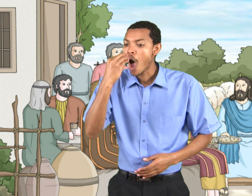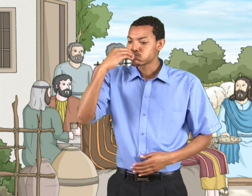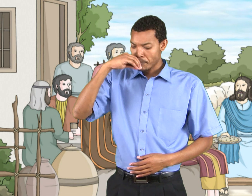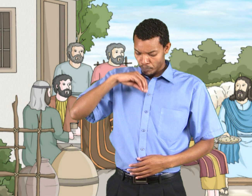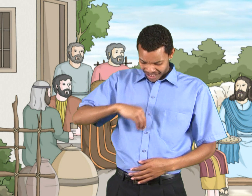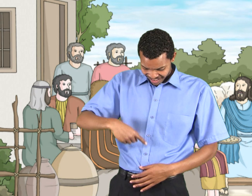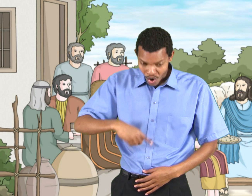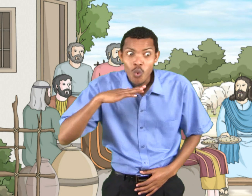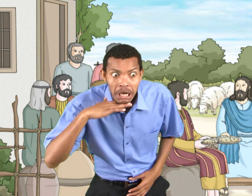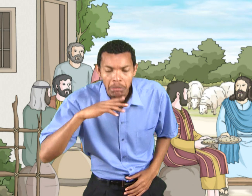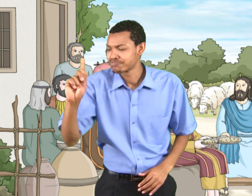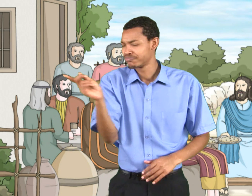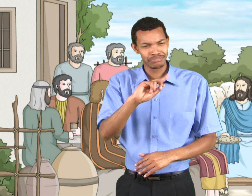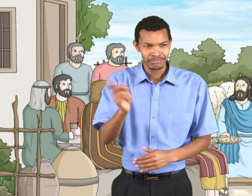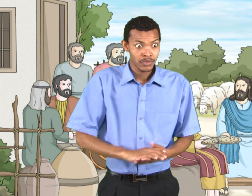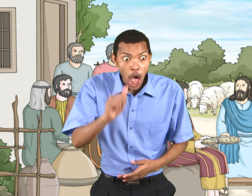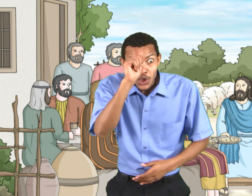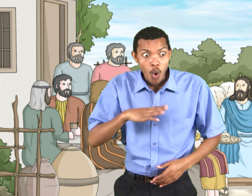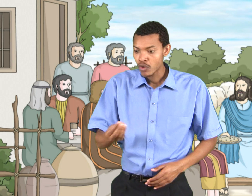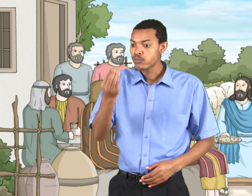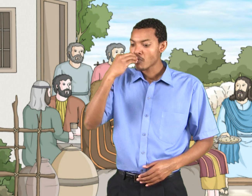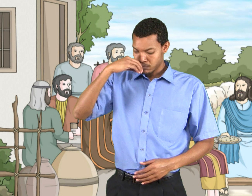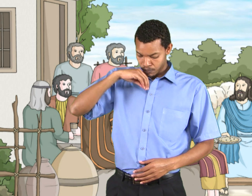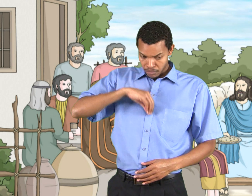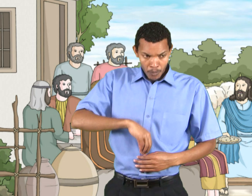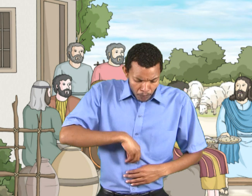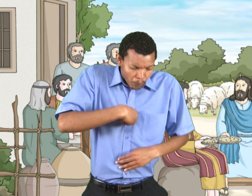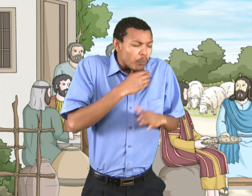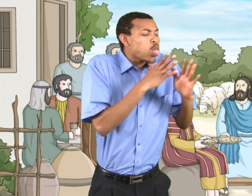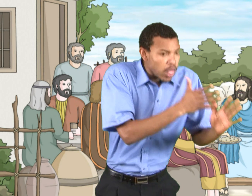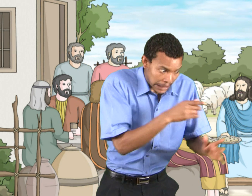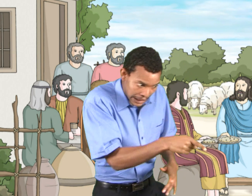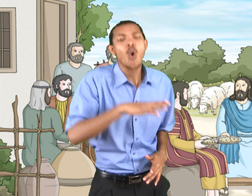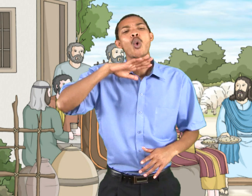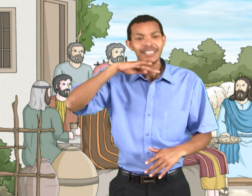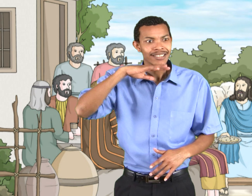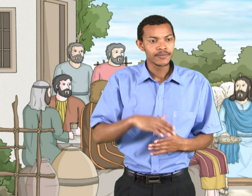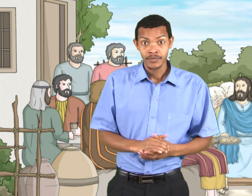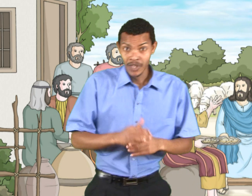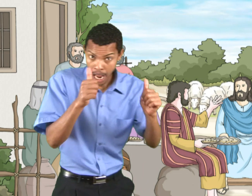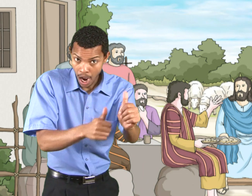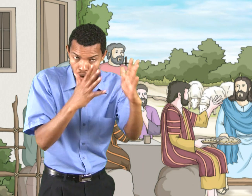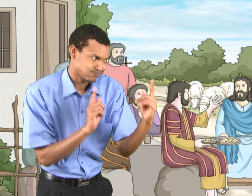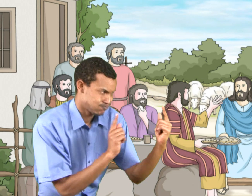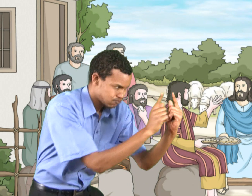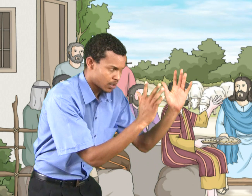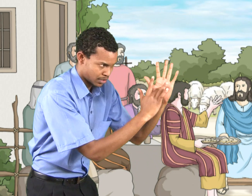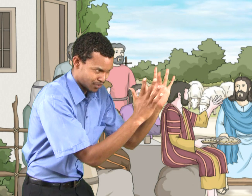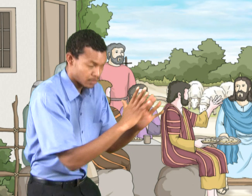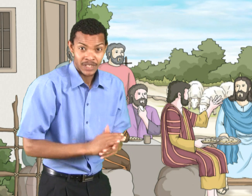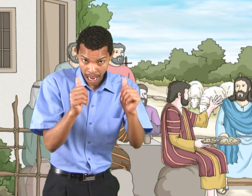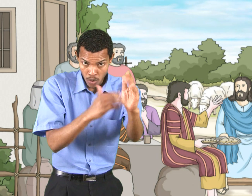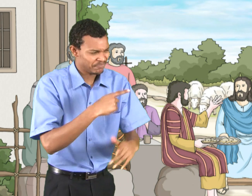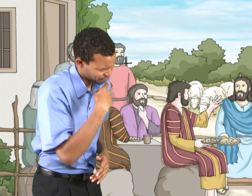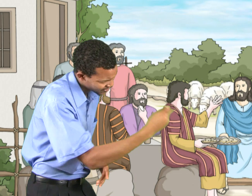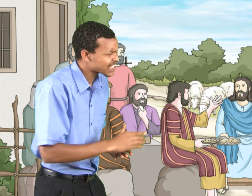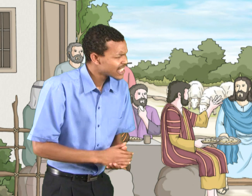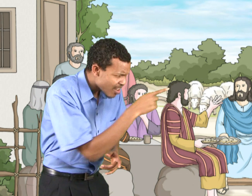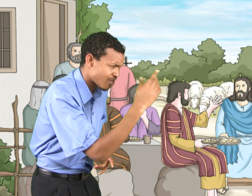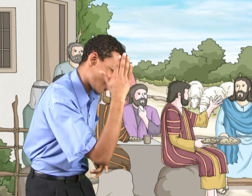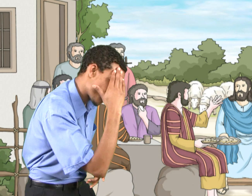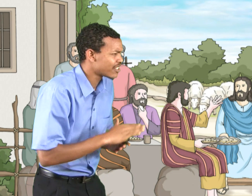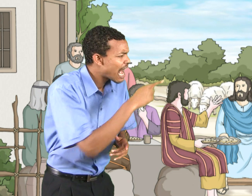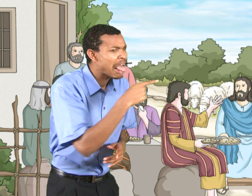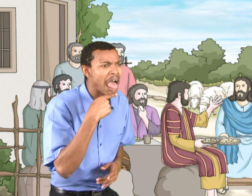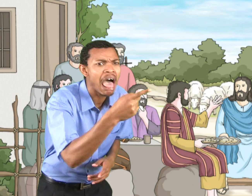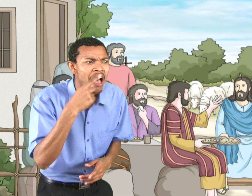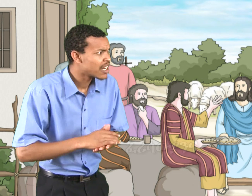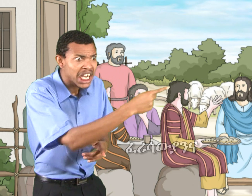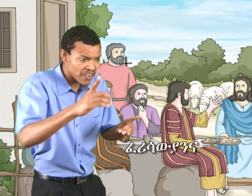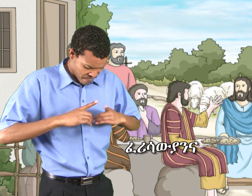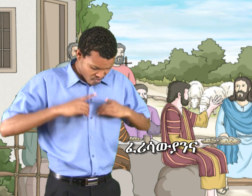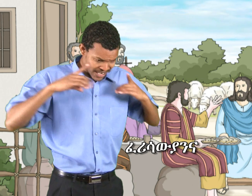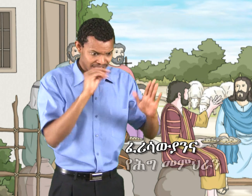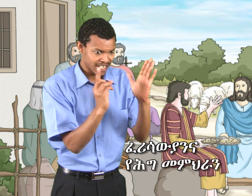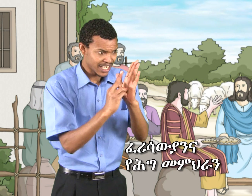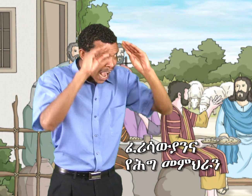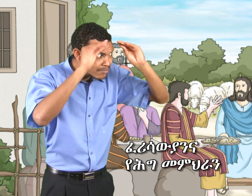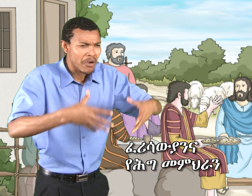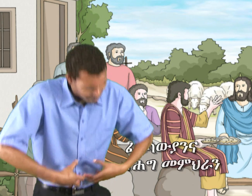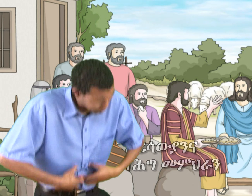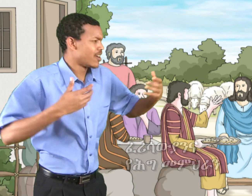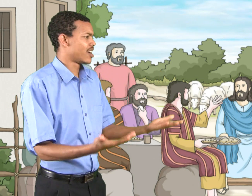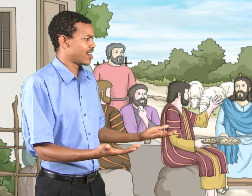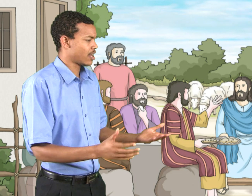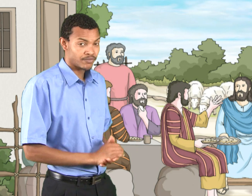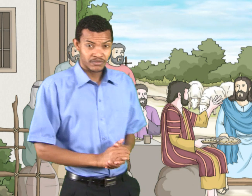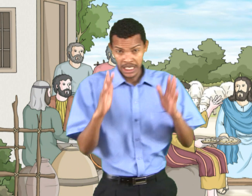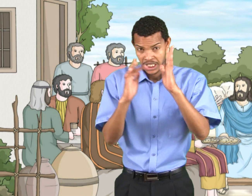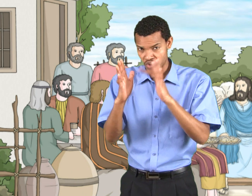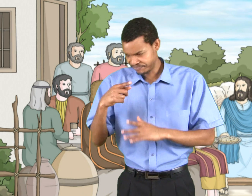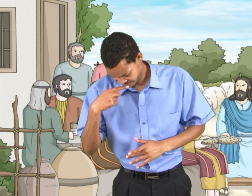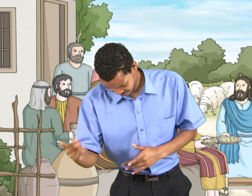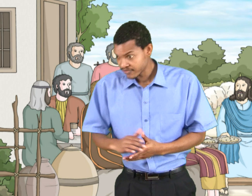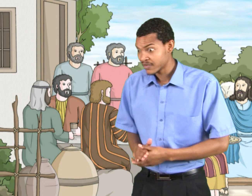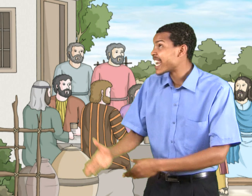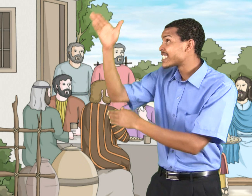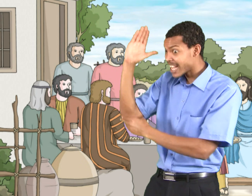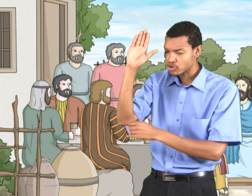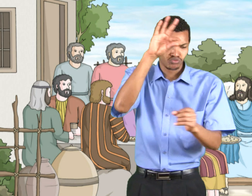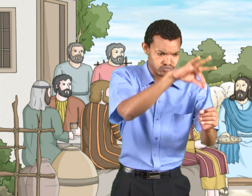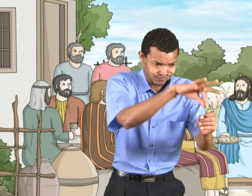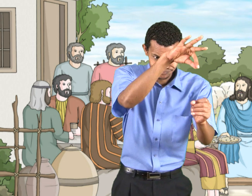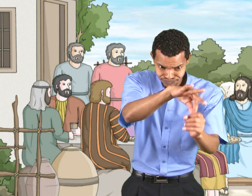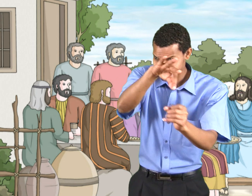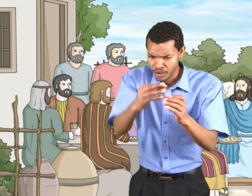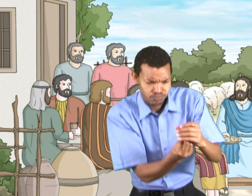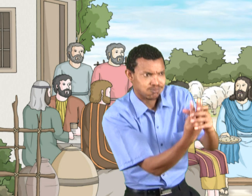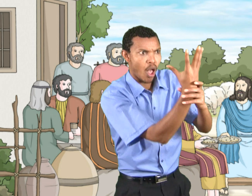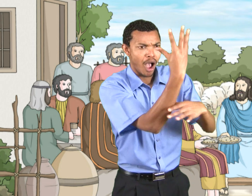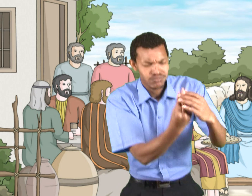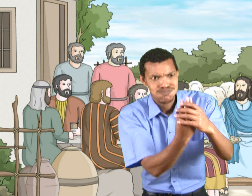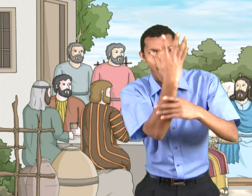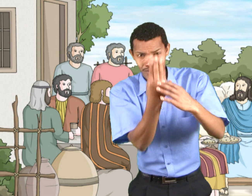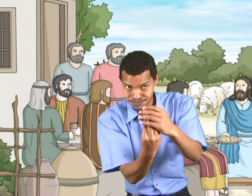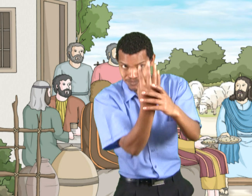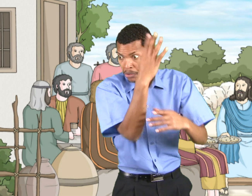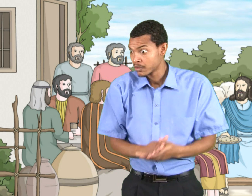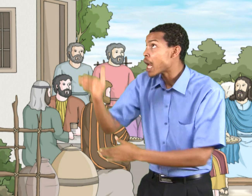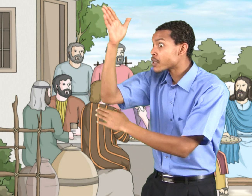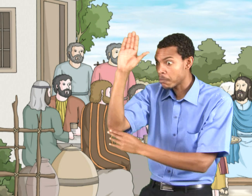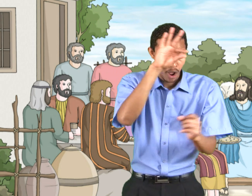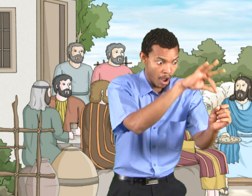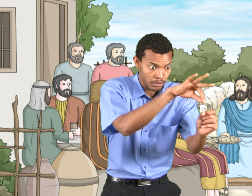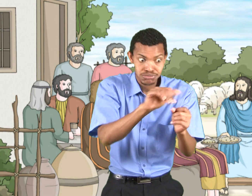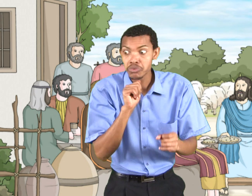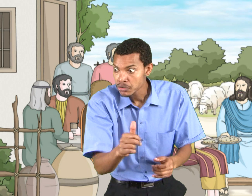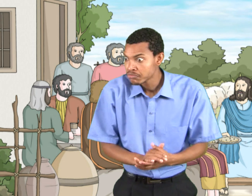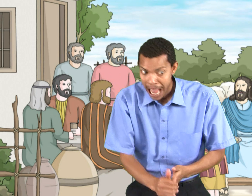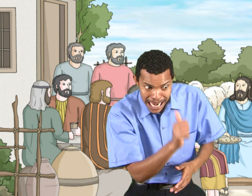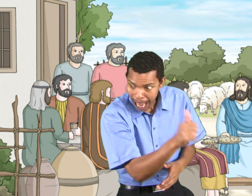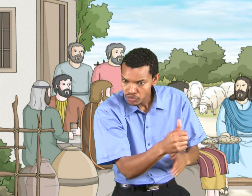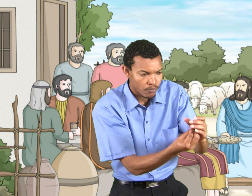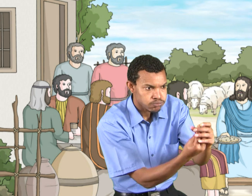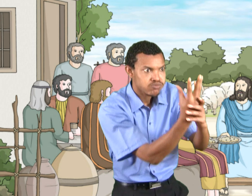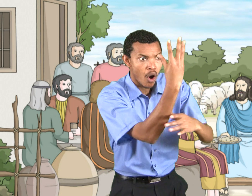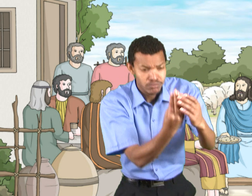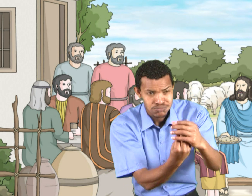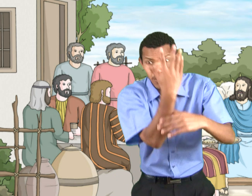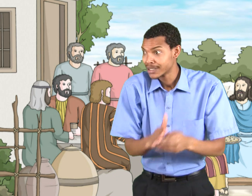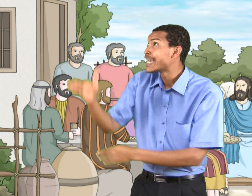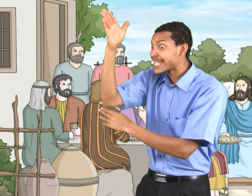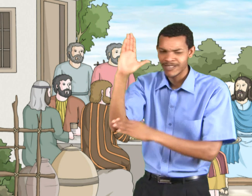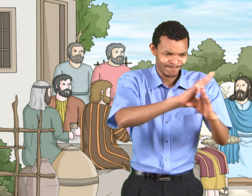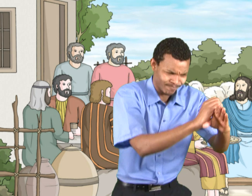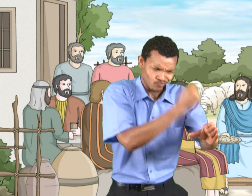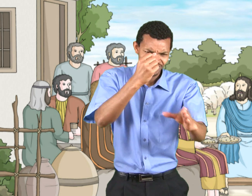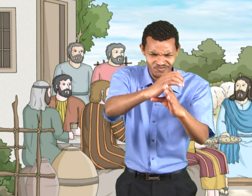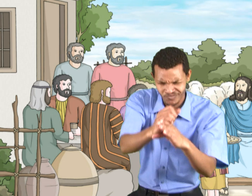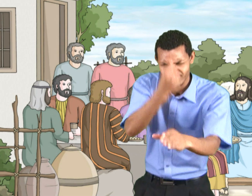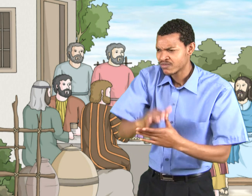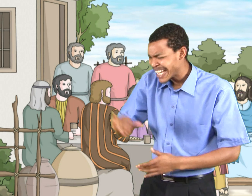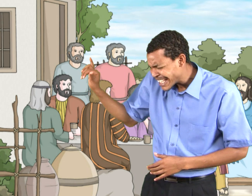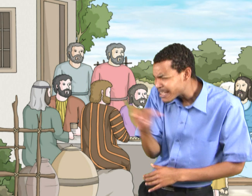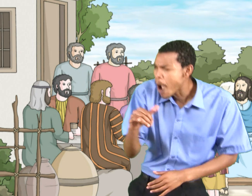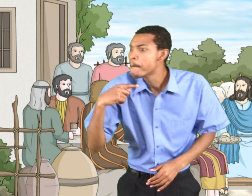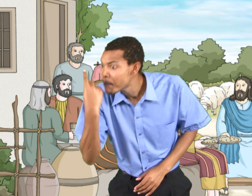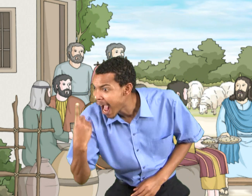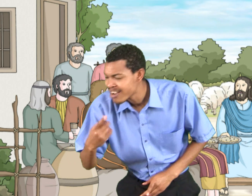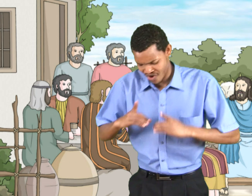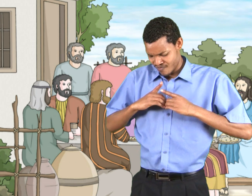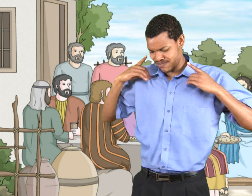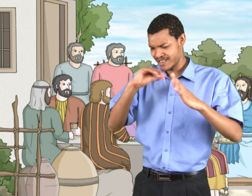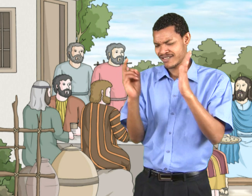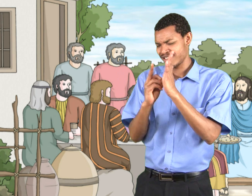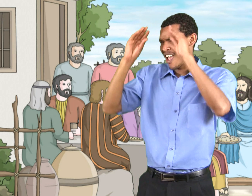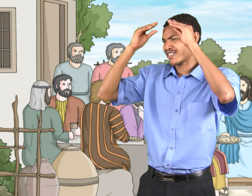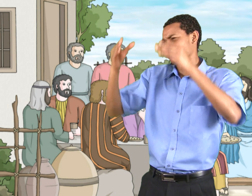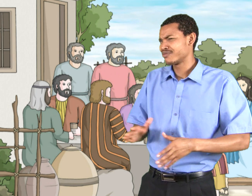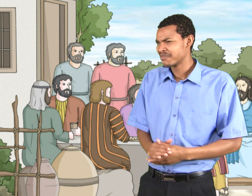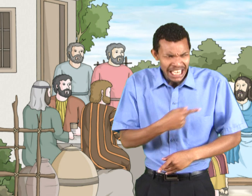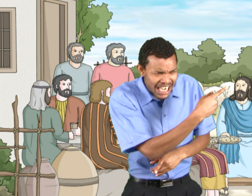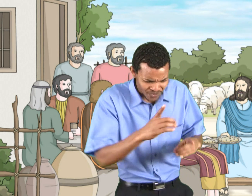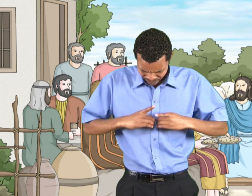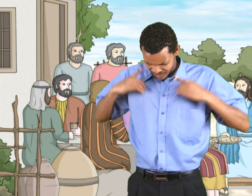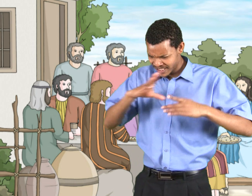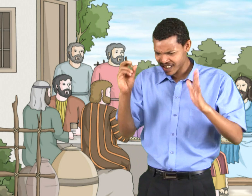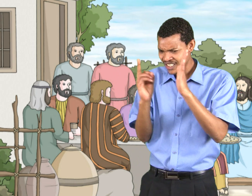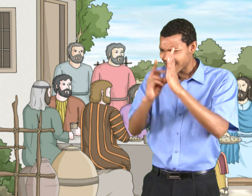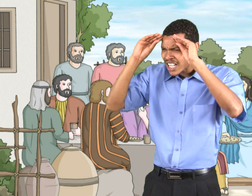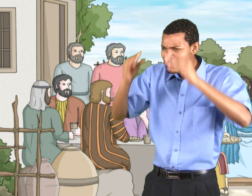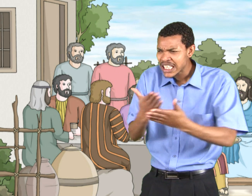A man is not defiled by what enters his mouth, but by what comes out of it.” Then the disciples came to Him and said, “Are You aware that the Pharisees were offended when they heard this?”